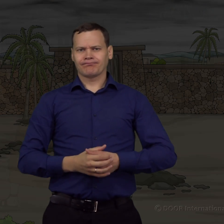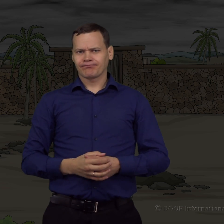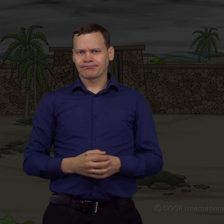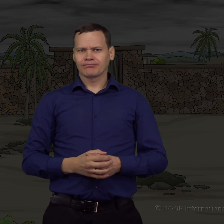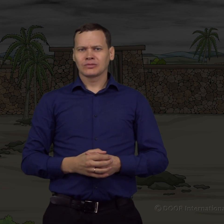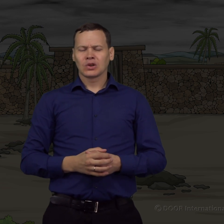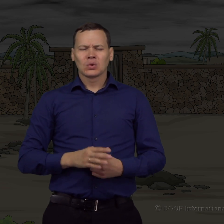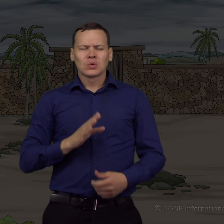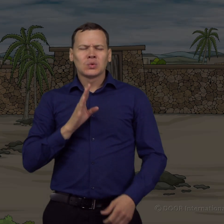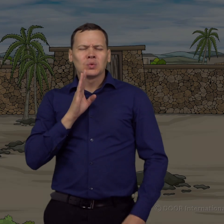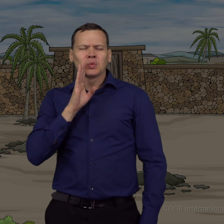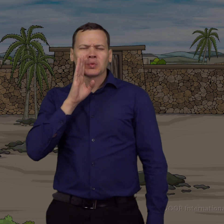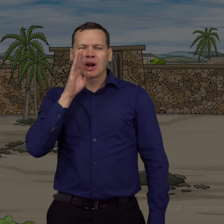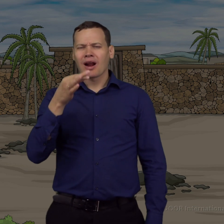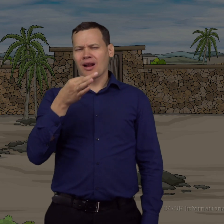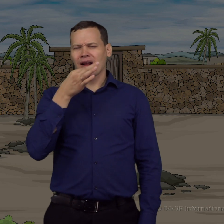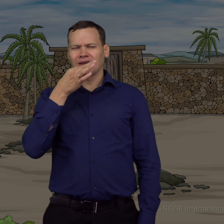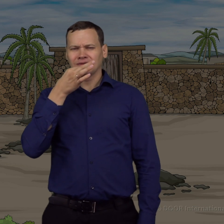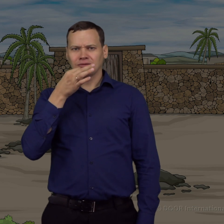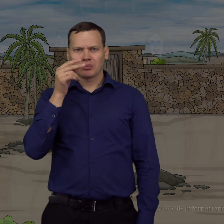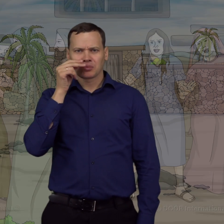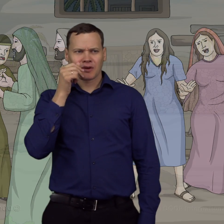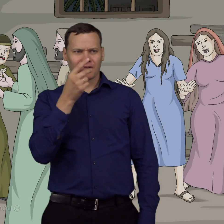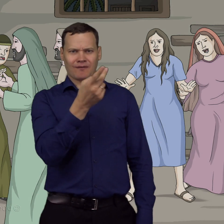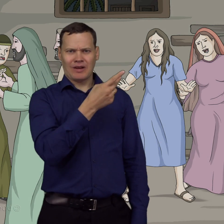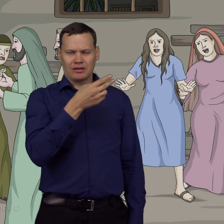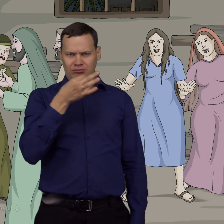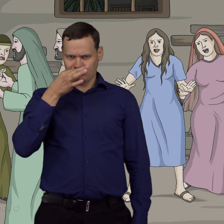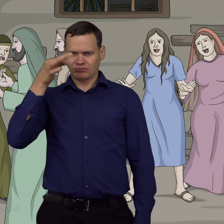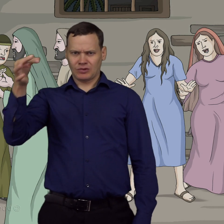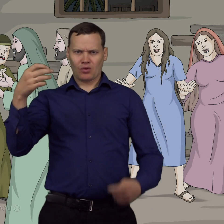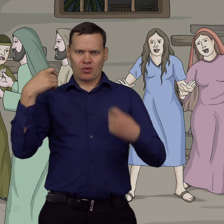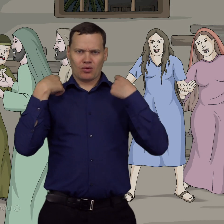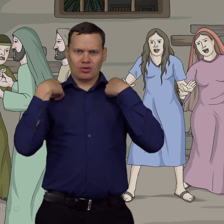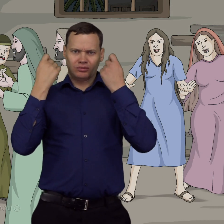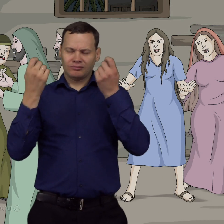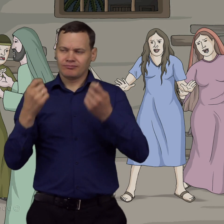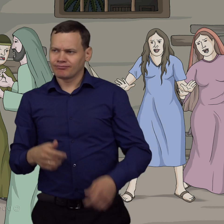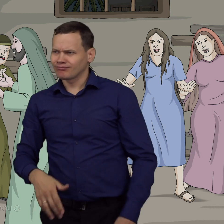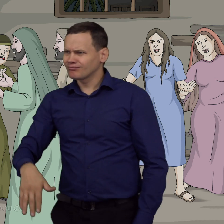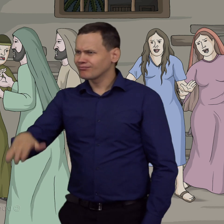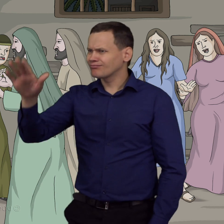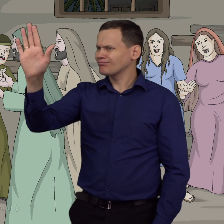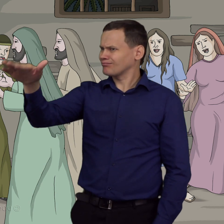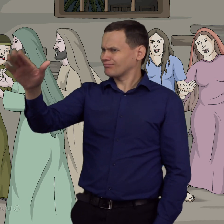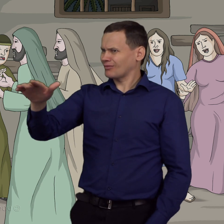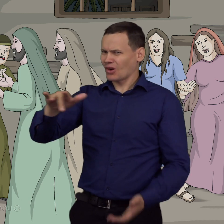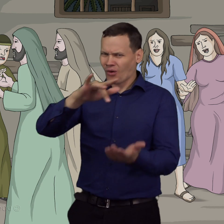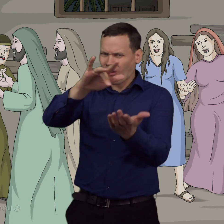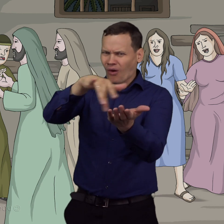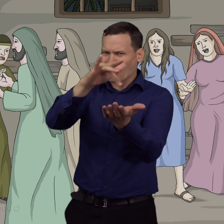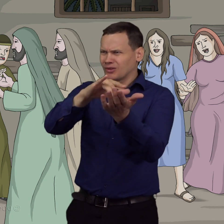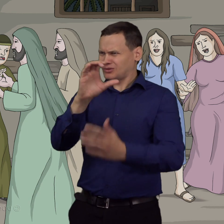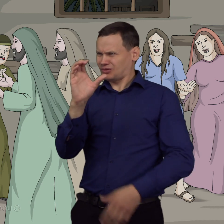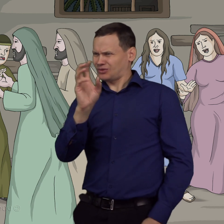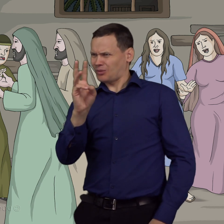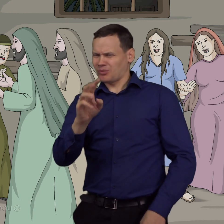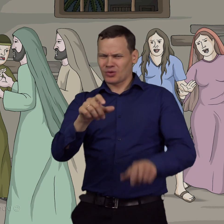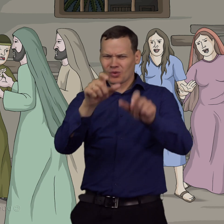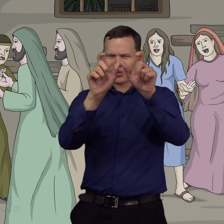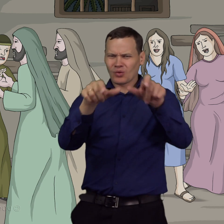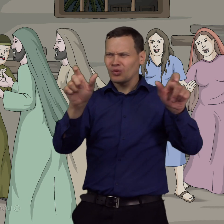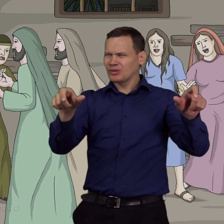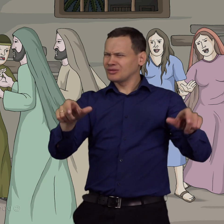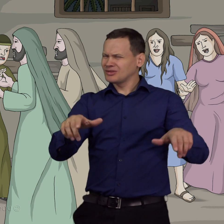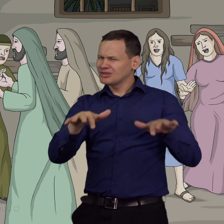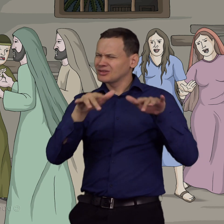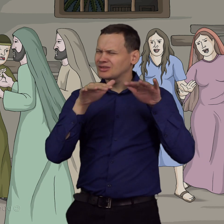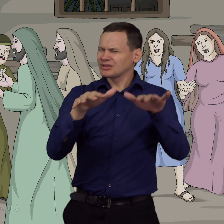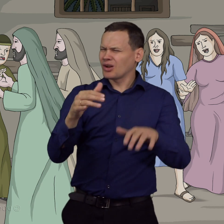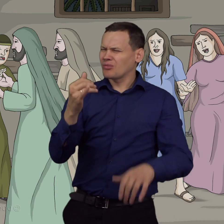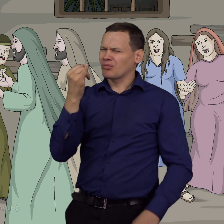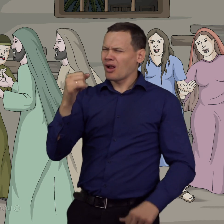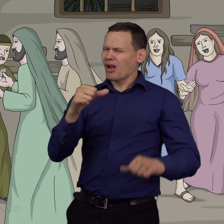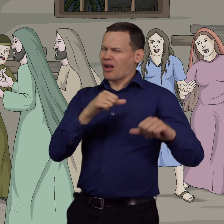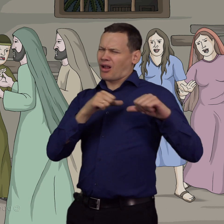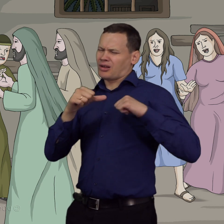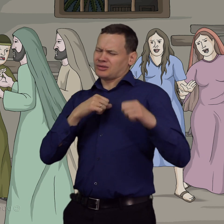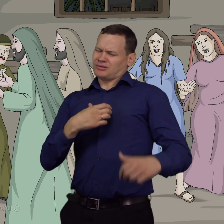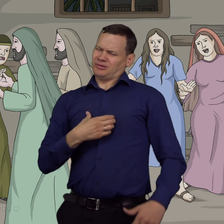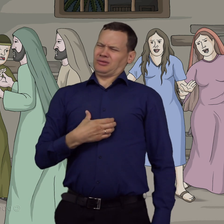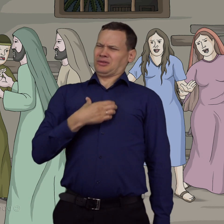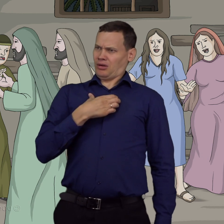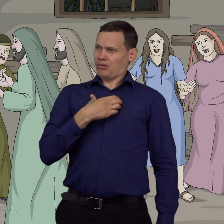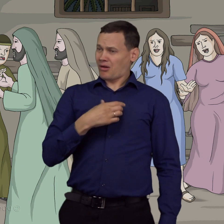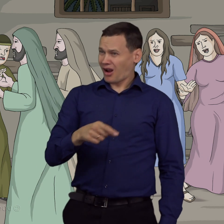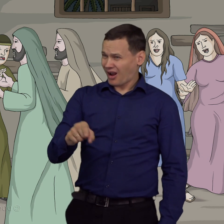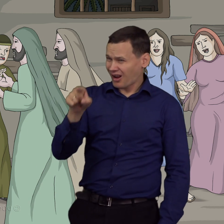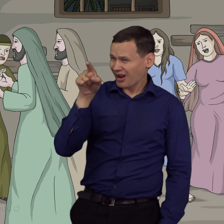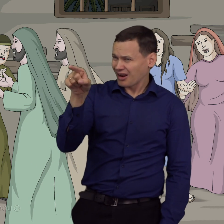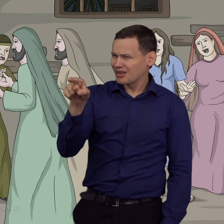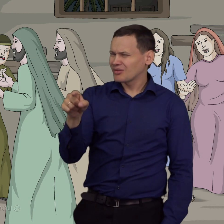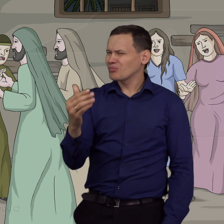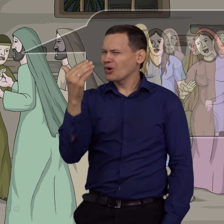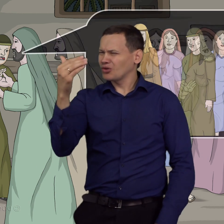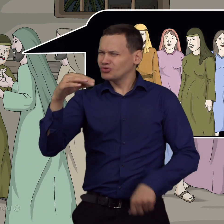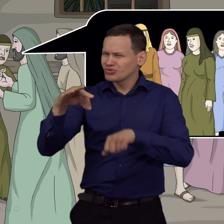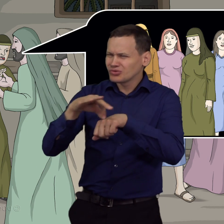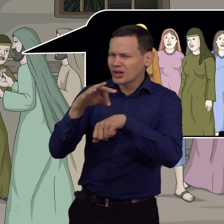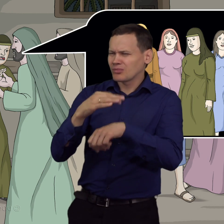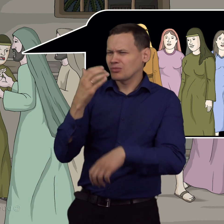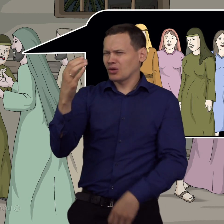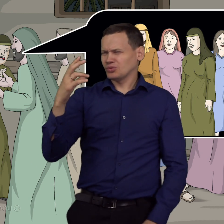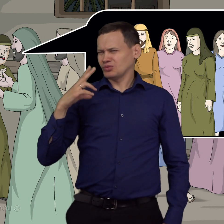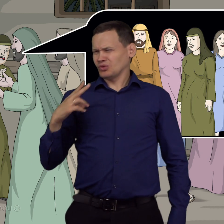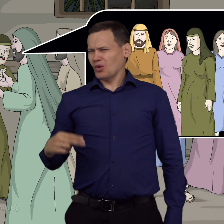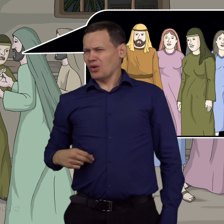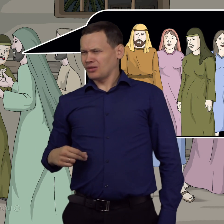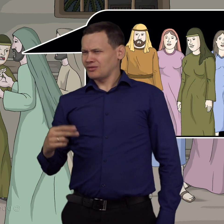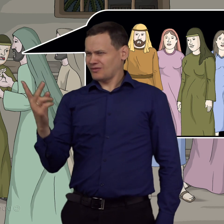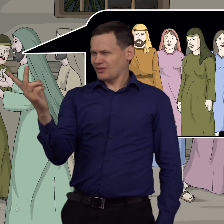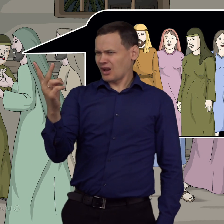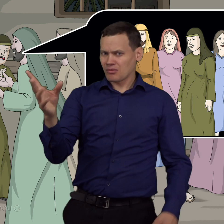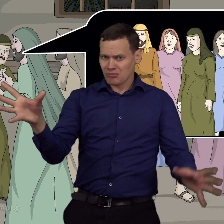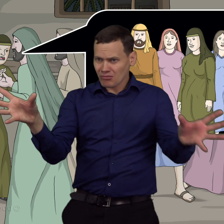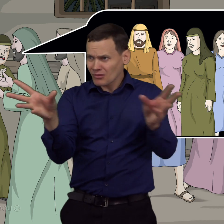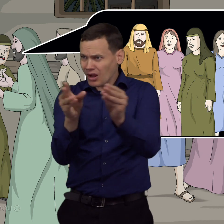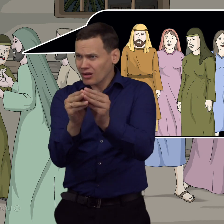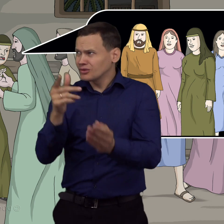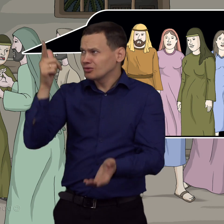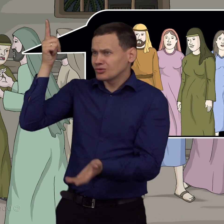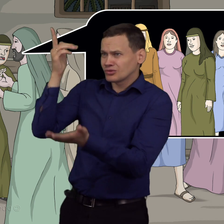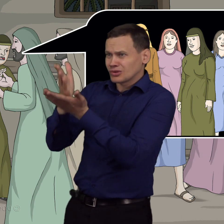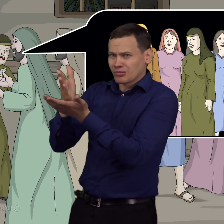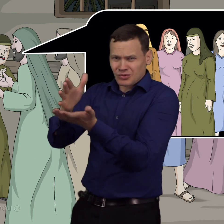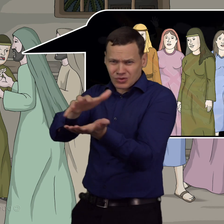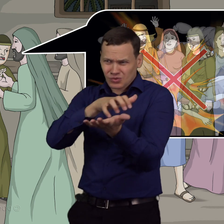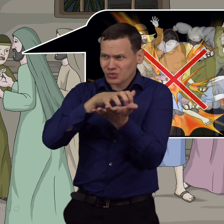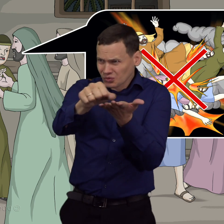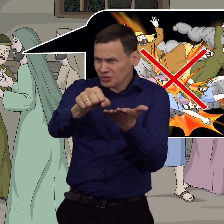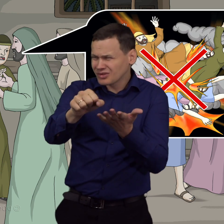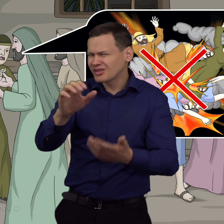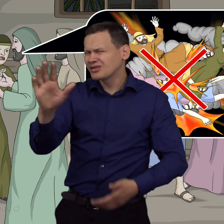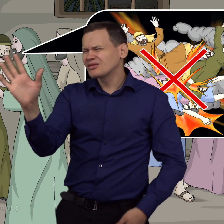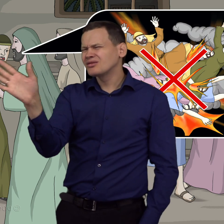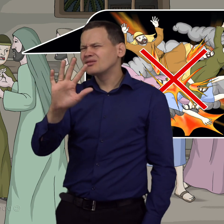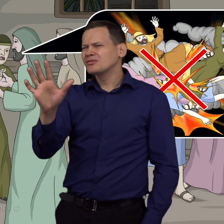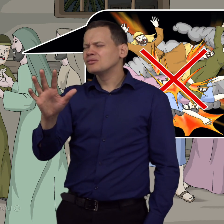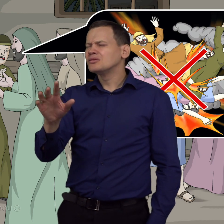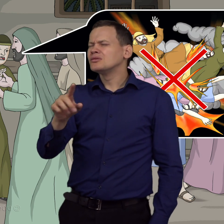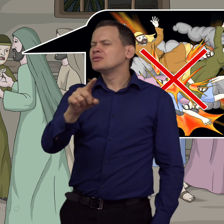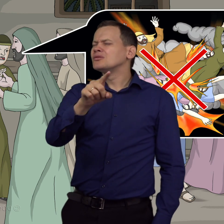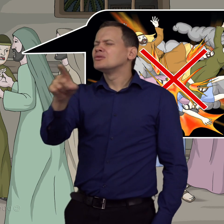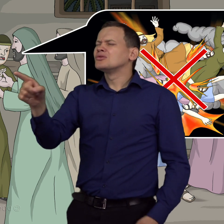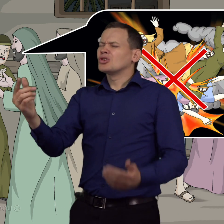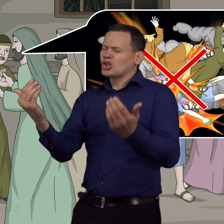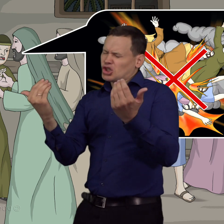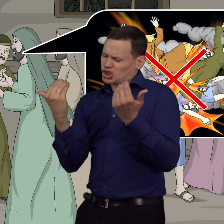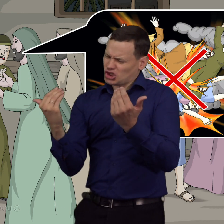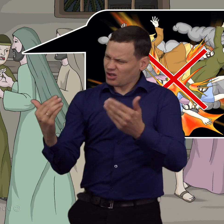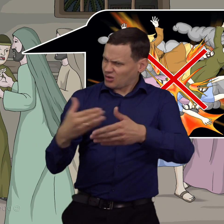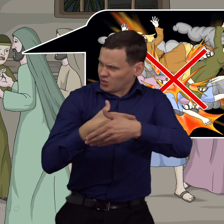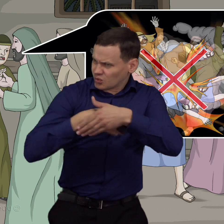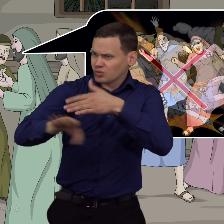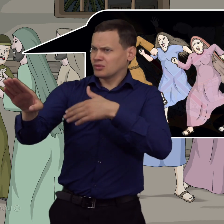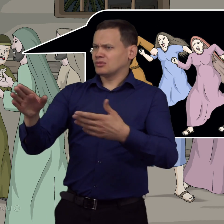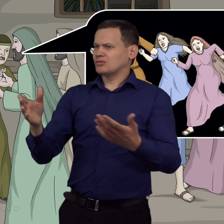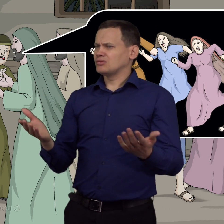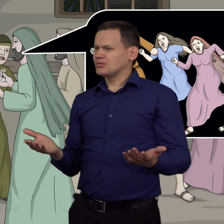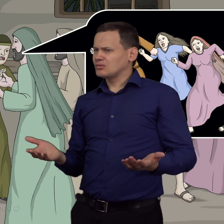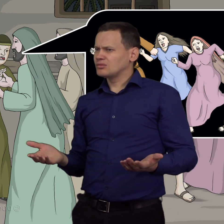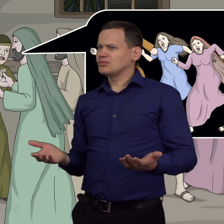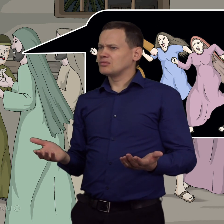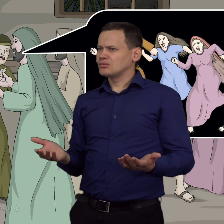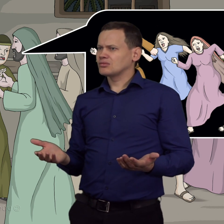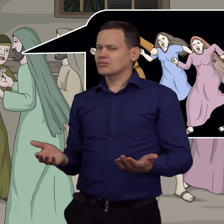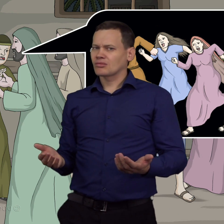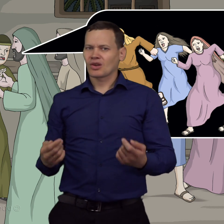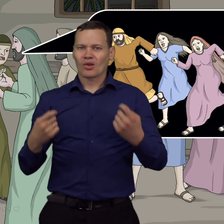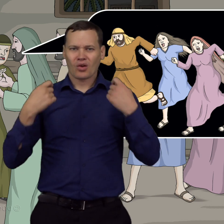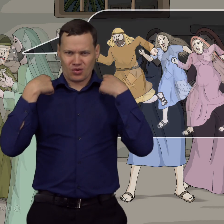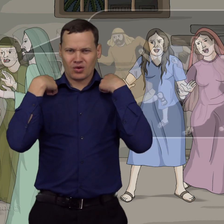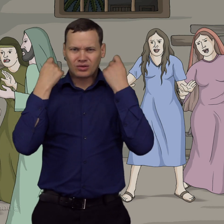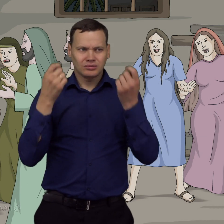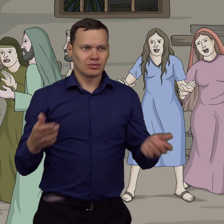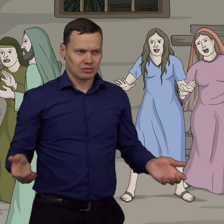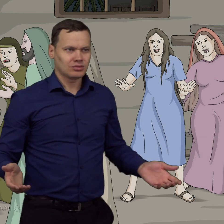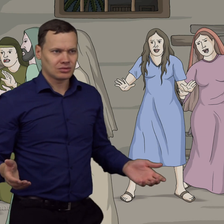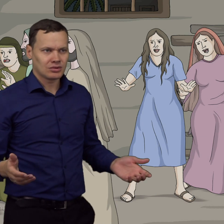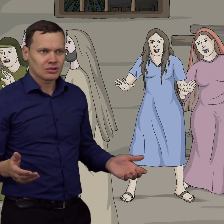At daybreak the angels hurried Lot along, saying, “Get up! Take your wife and your two daughters who are here, or you will be swept away in the punishment of the city.”